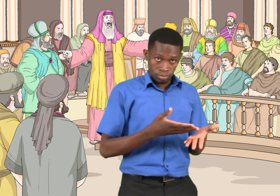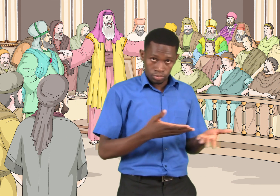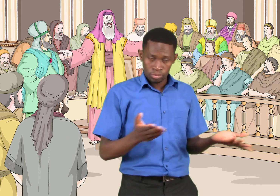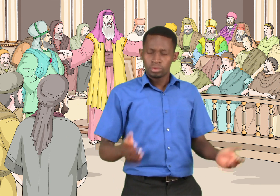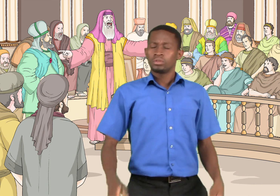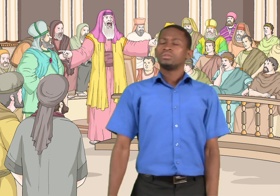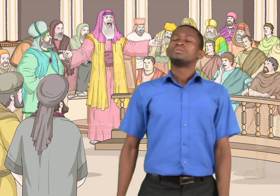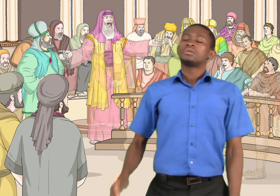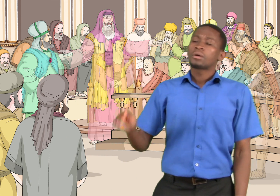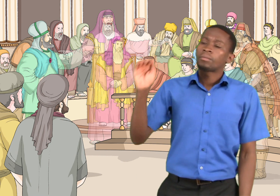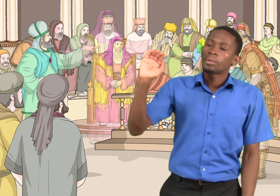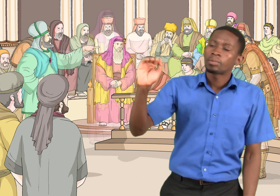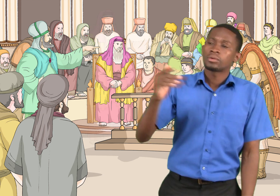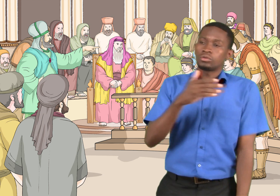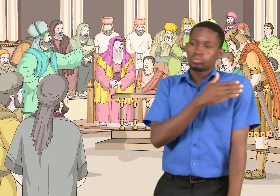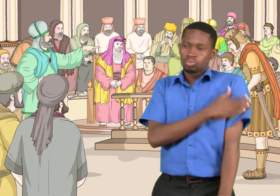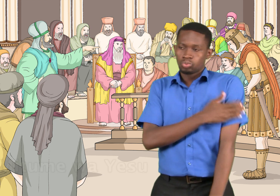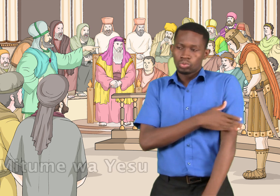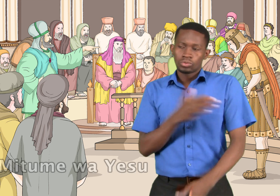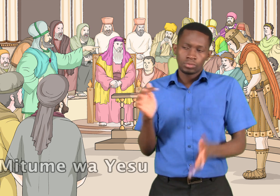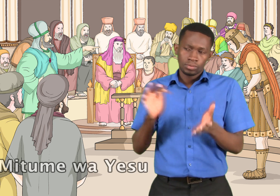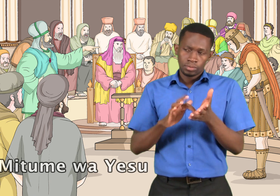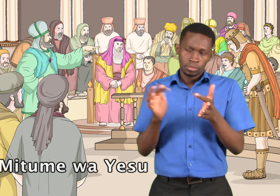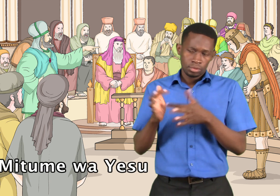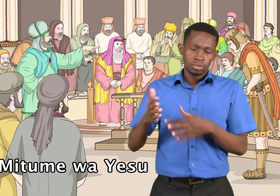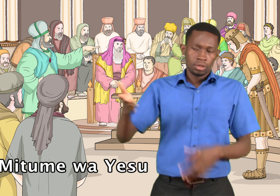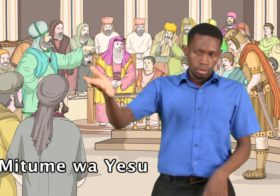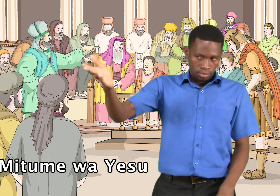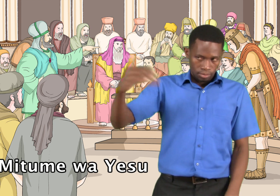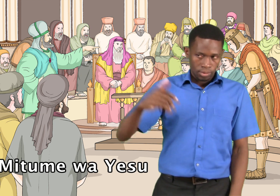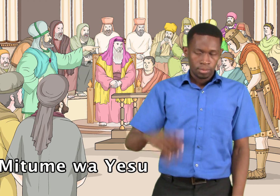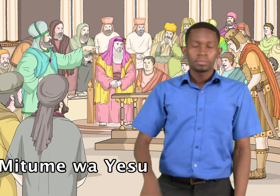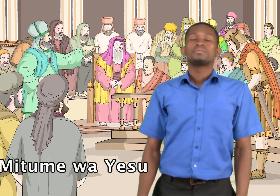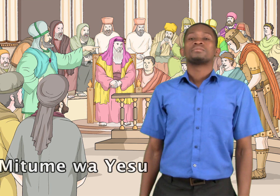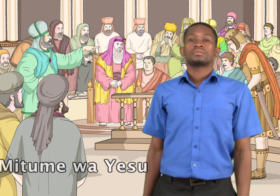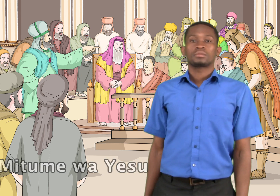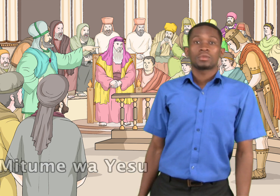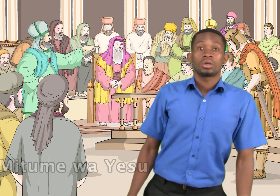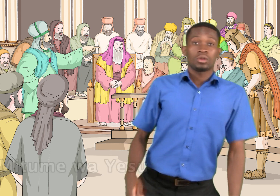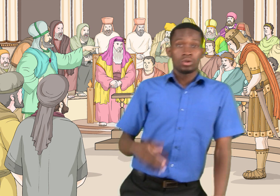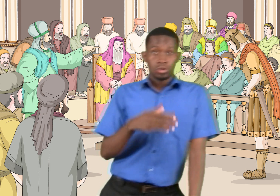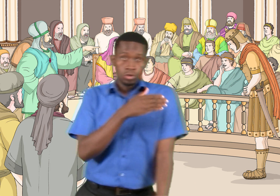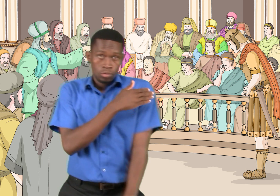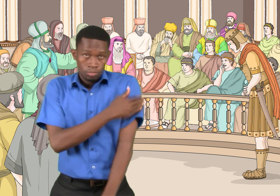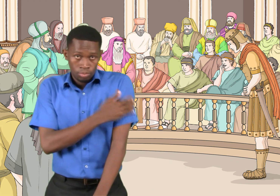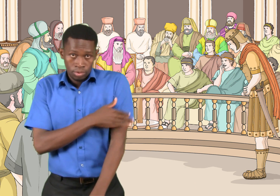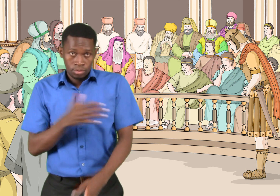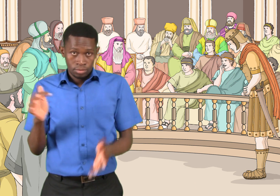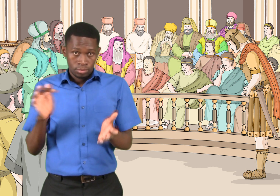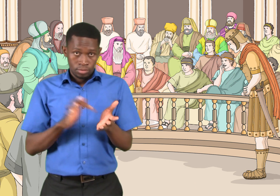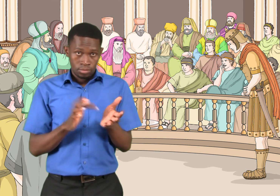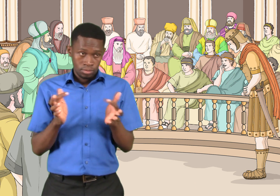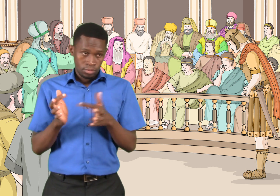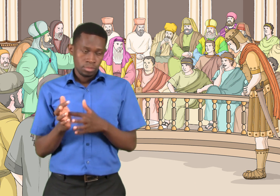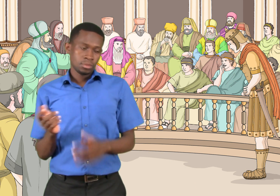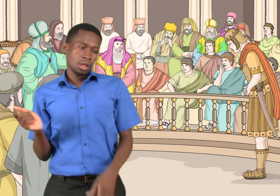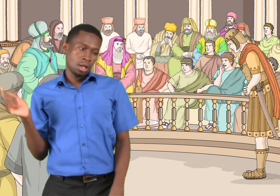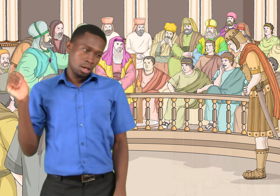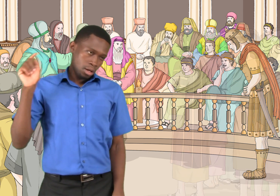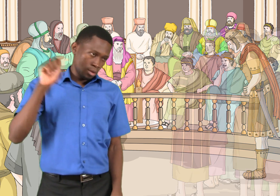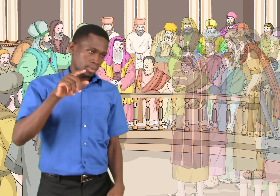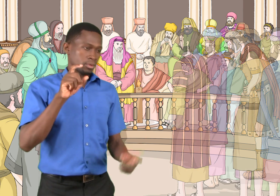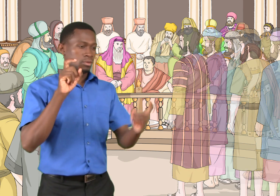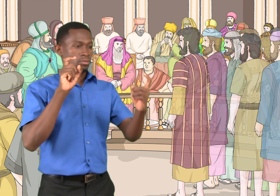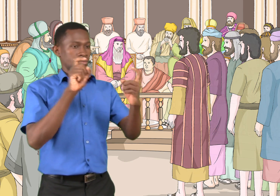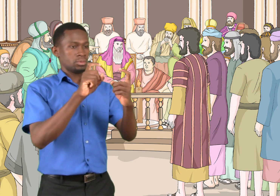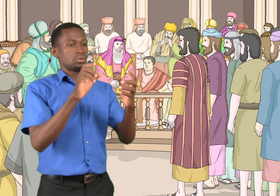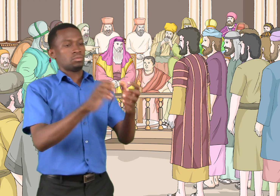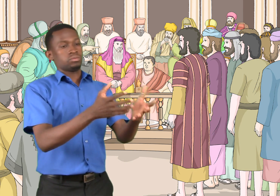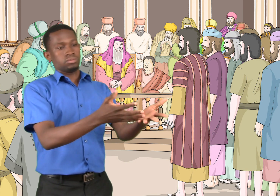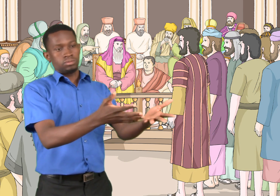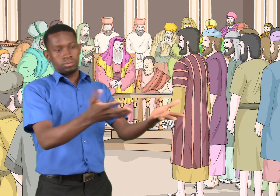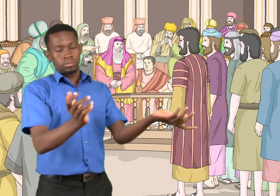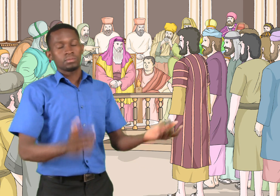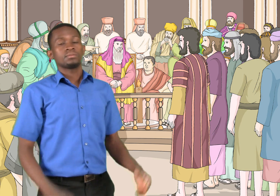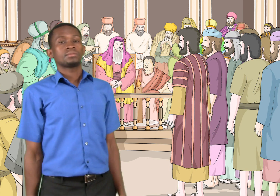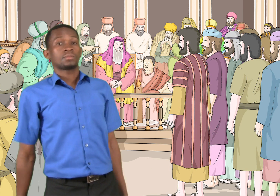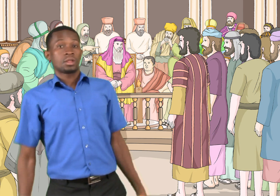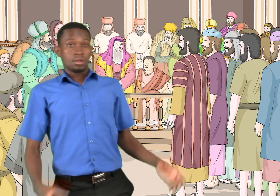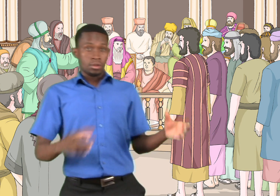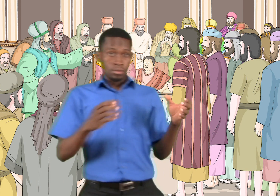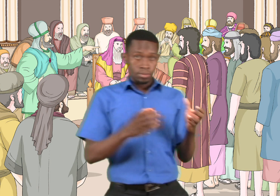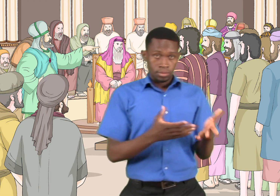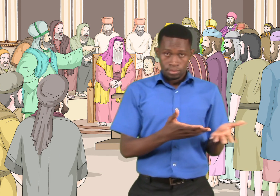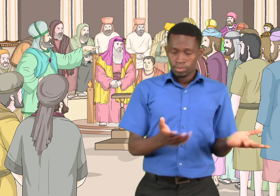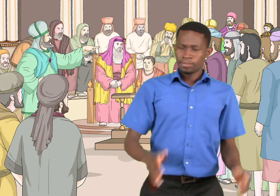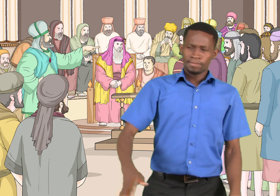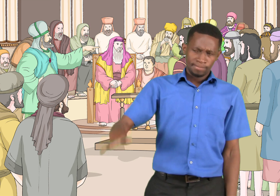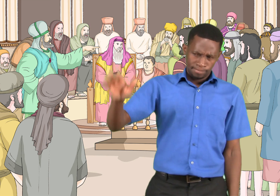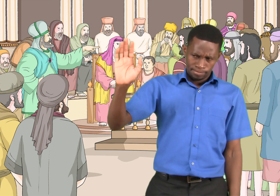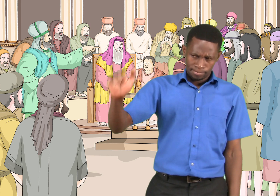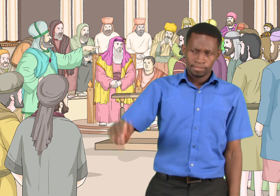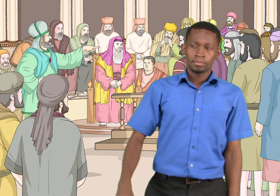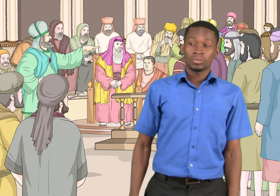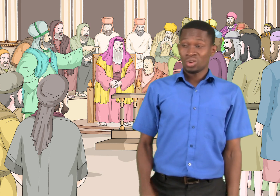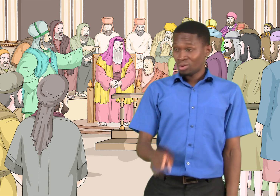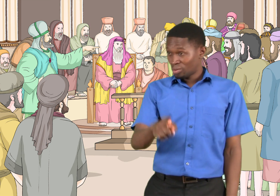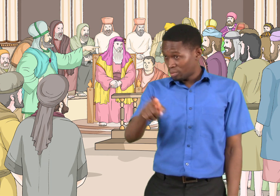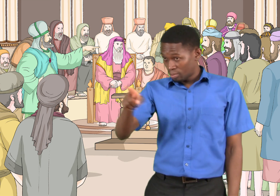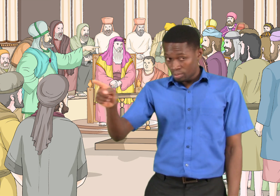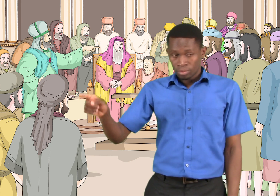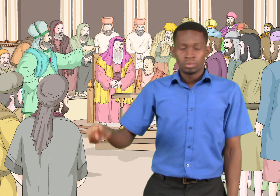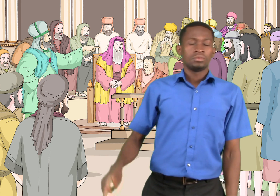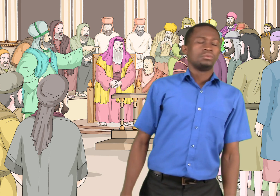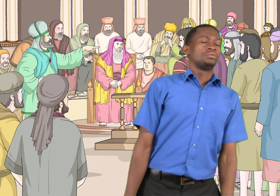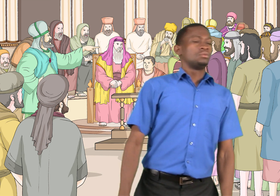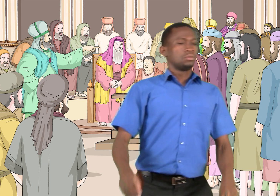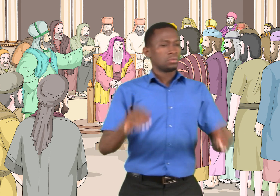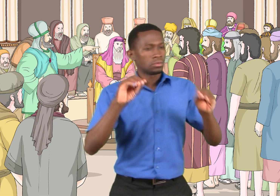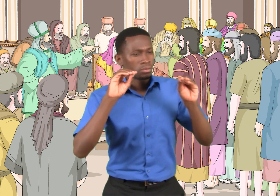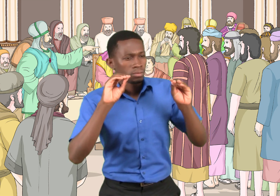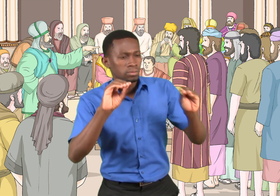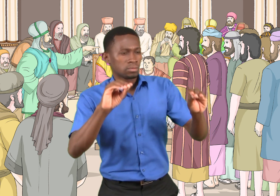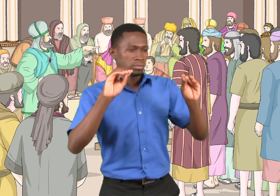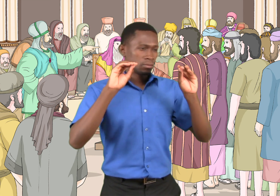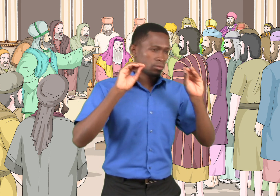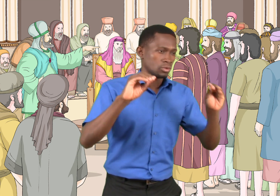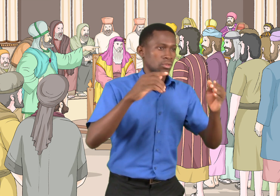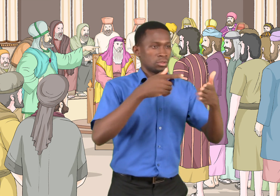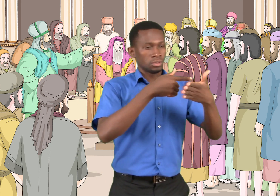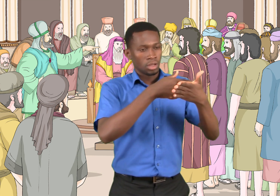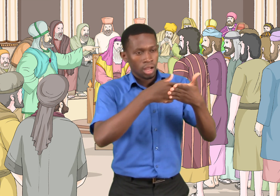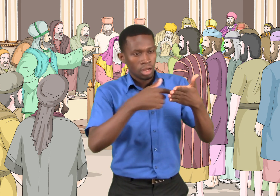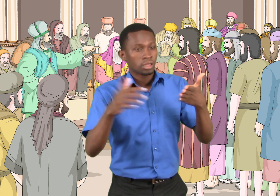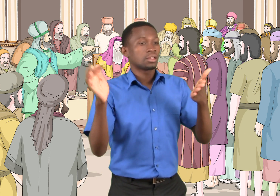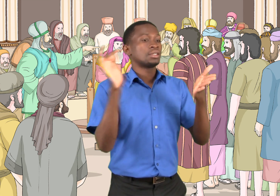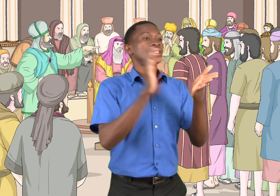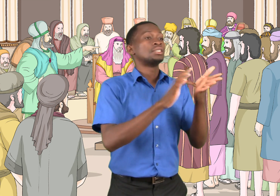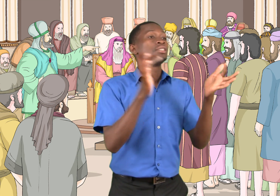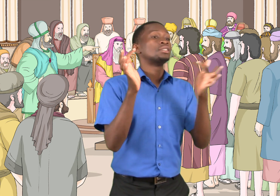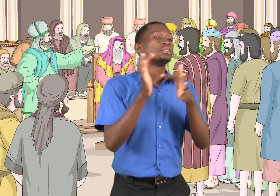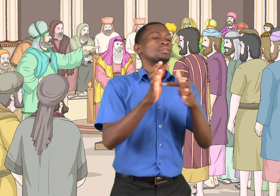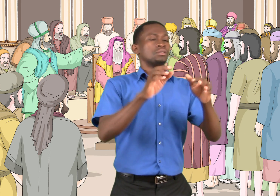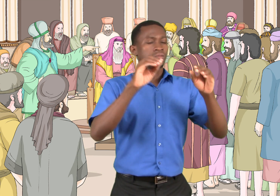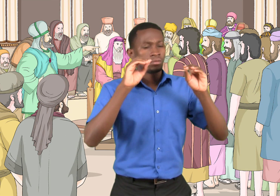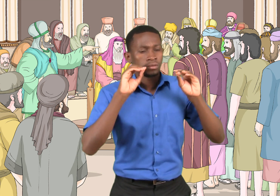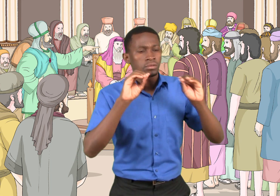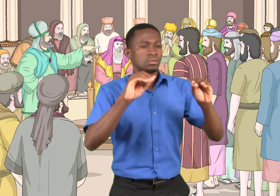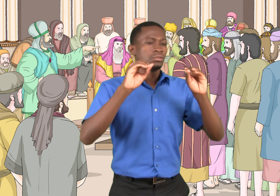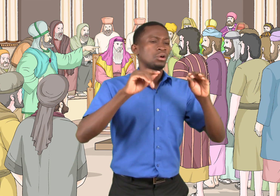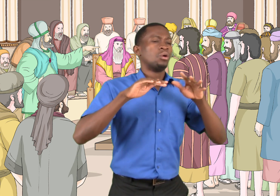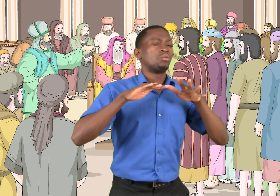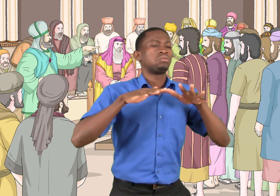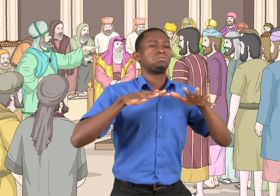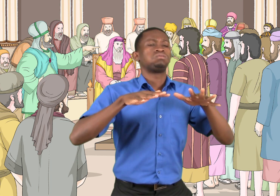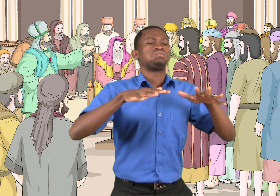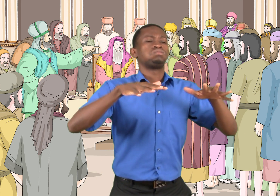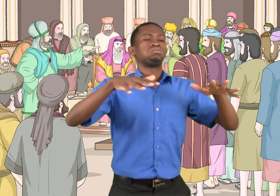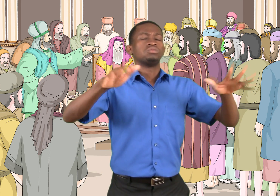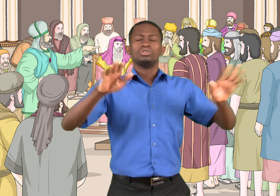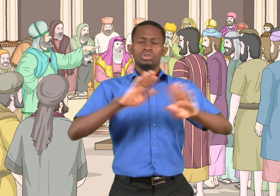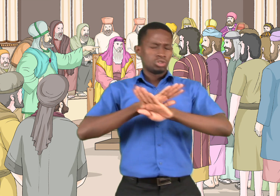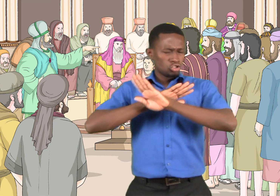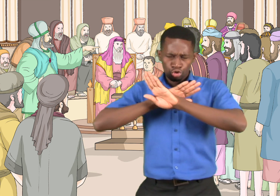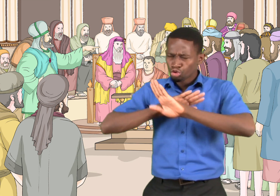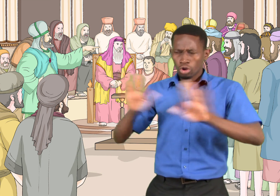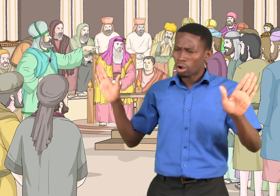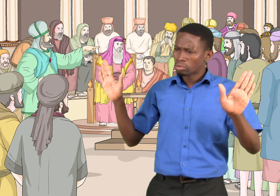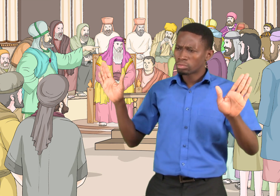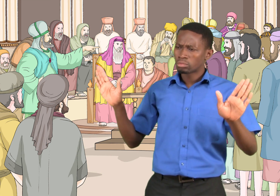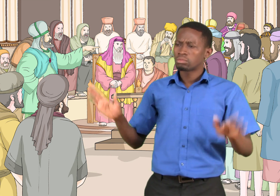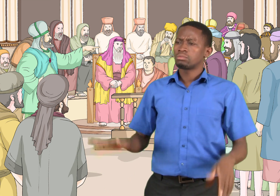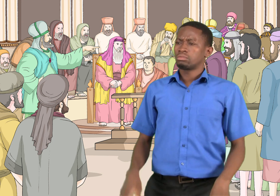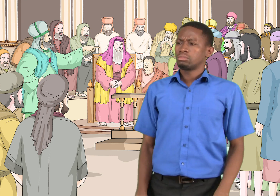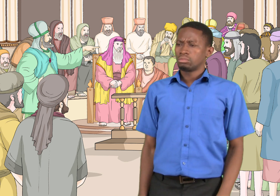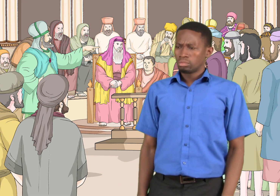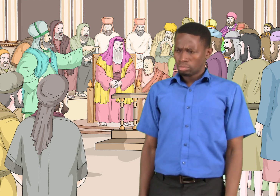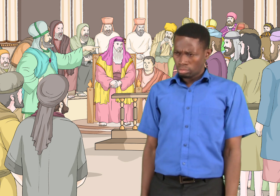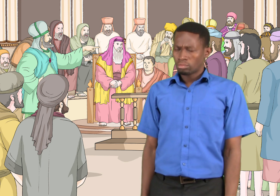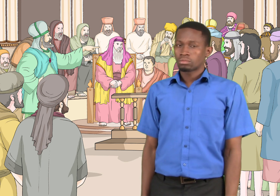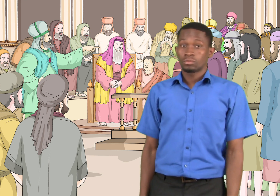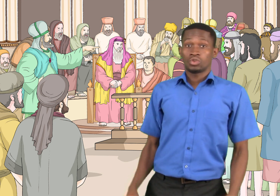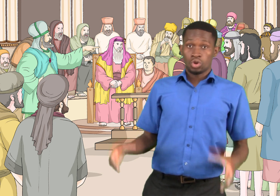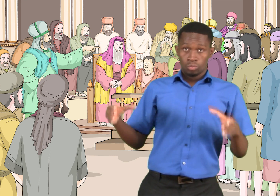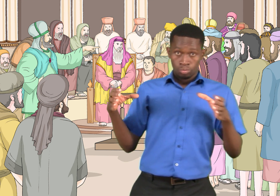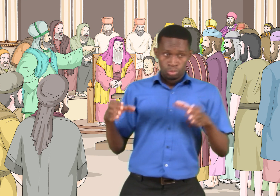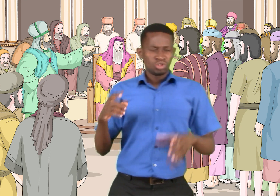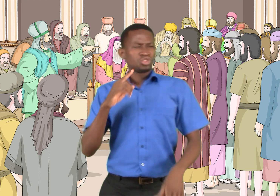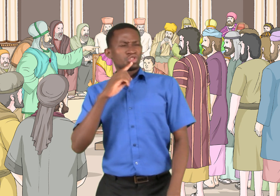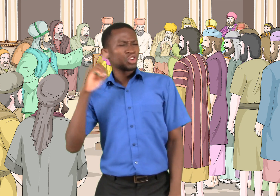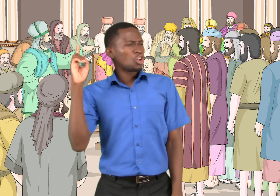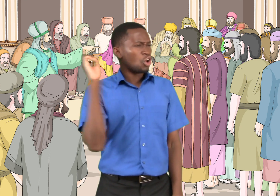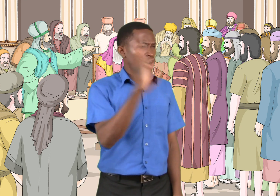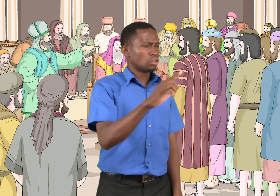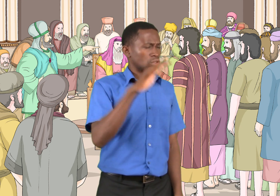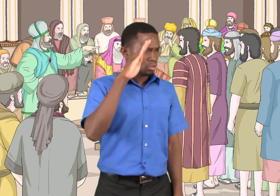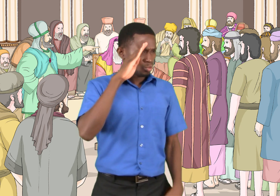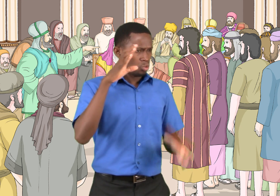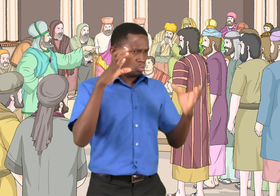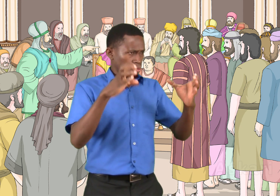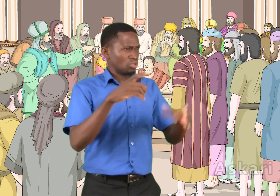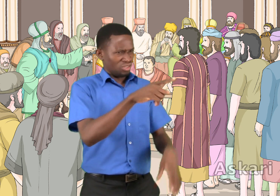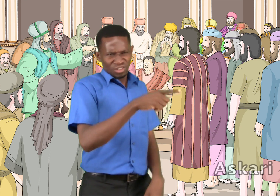They called the apostles in and had them flogged.